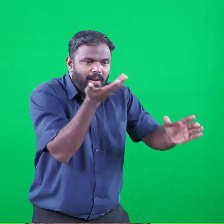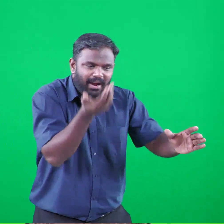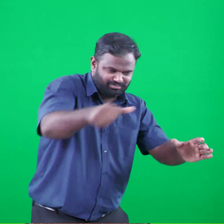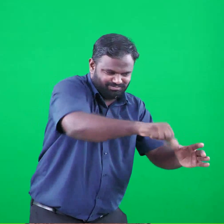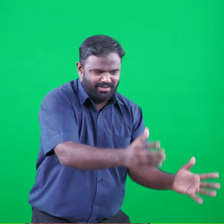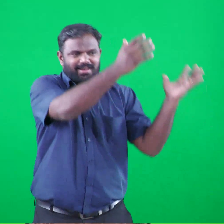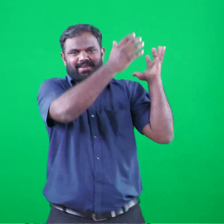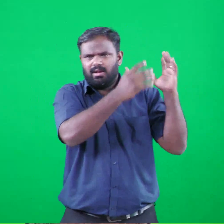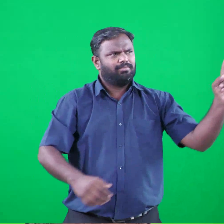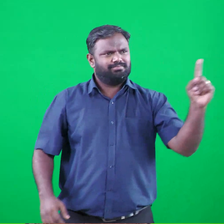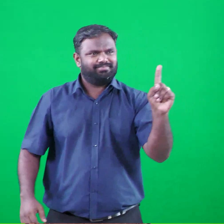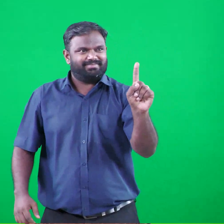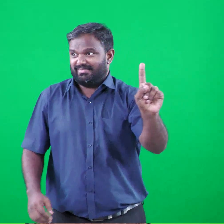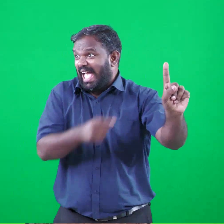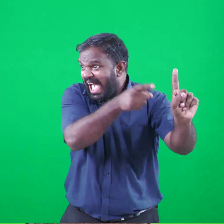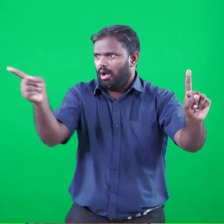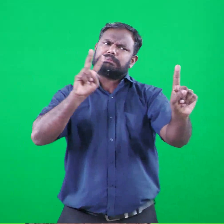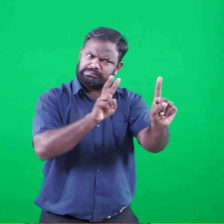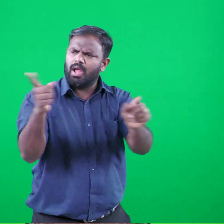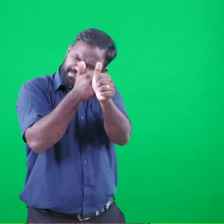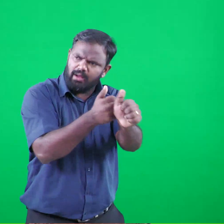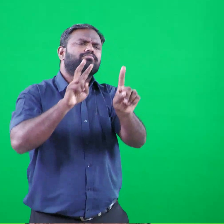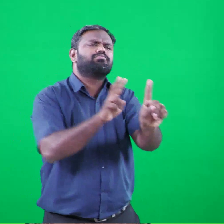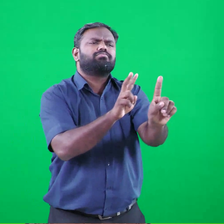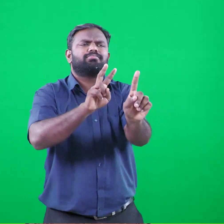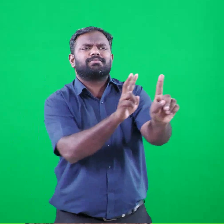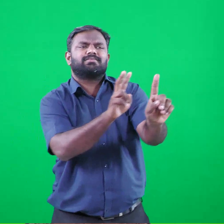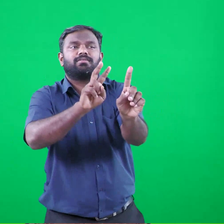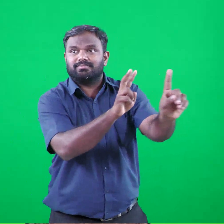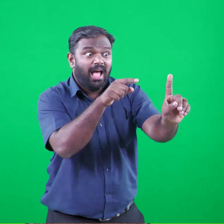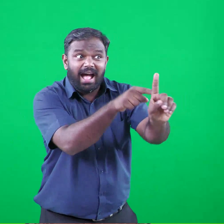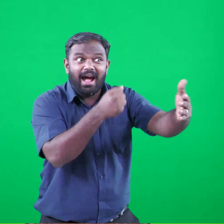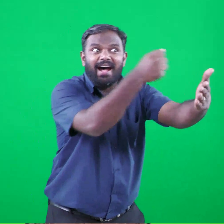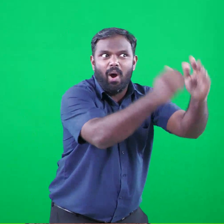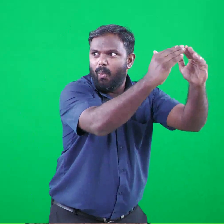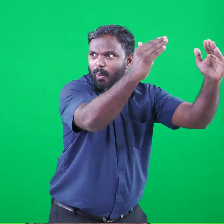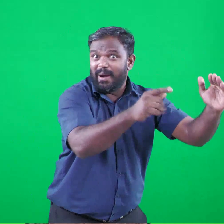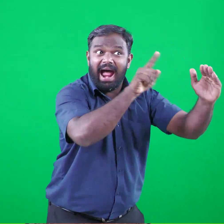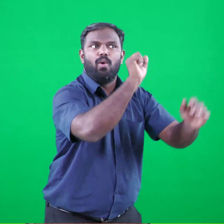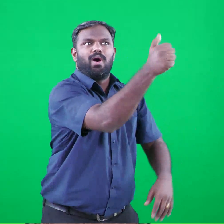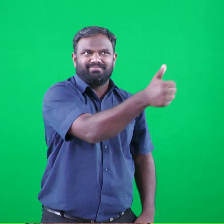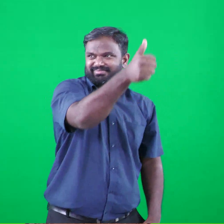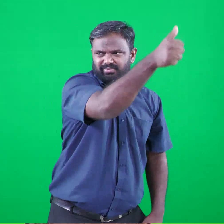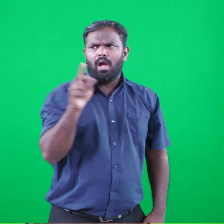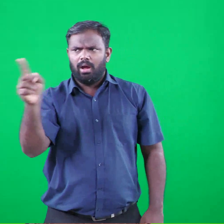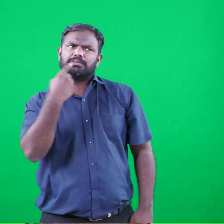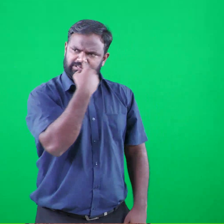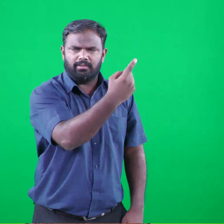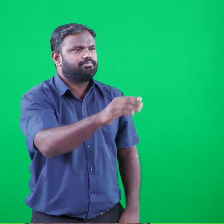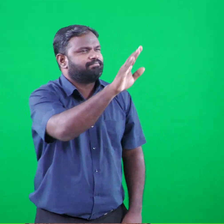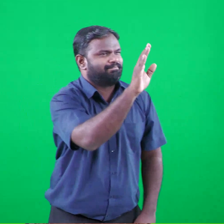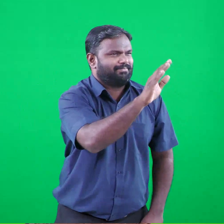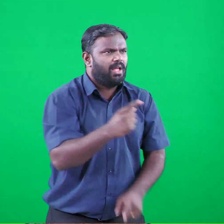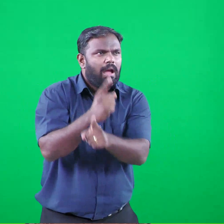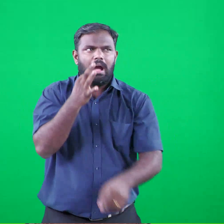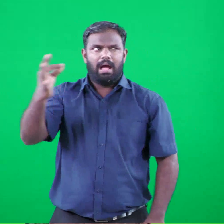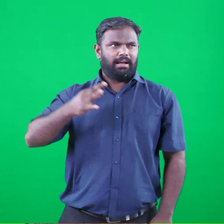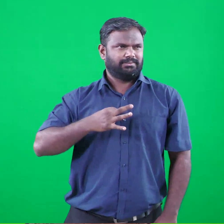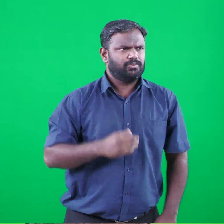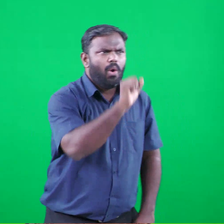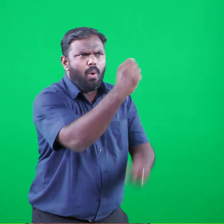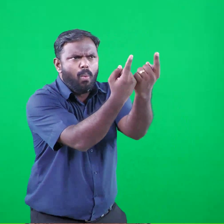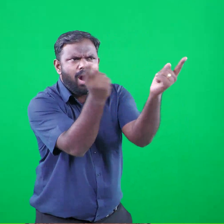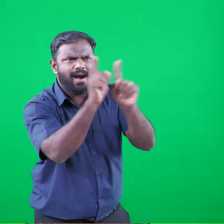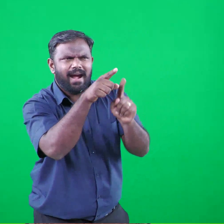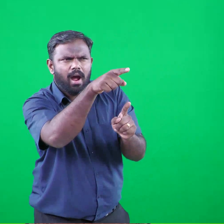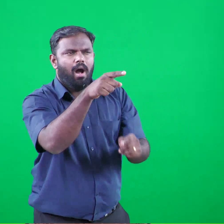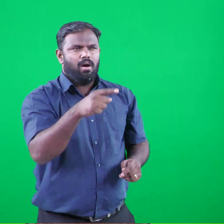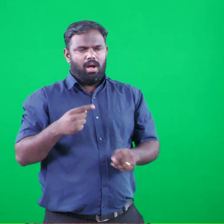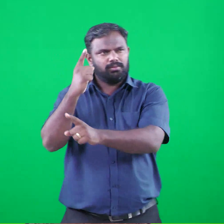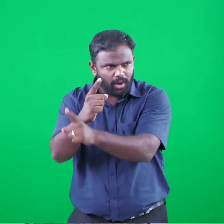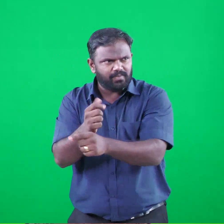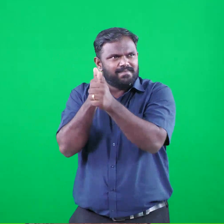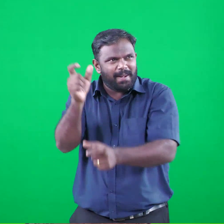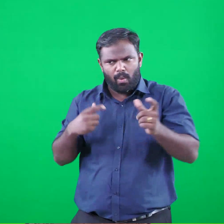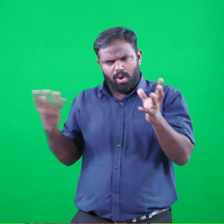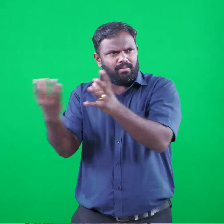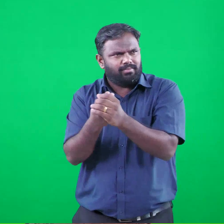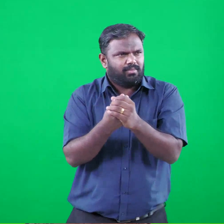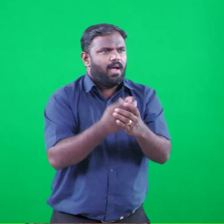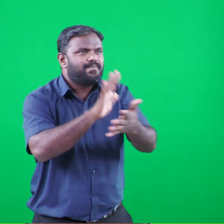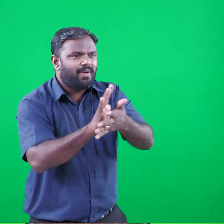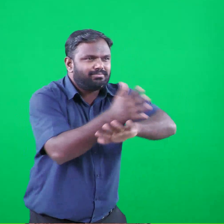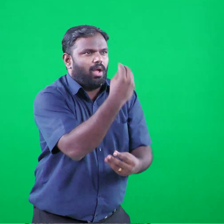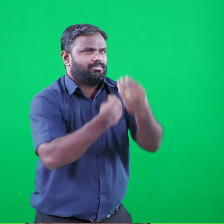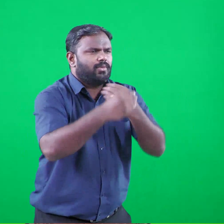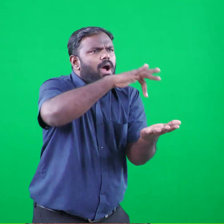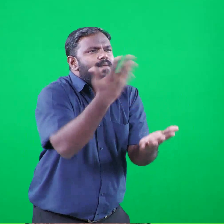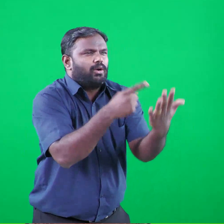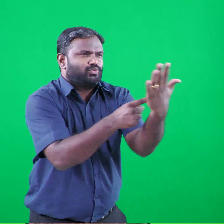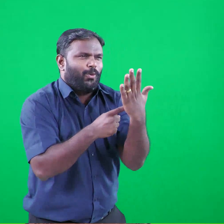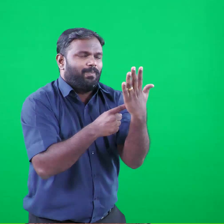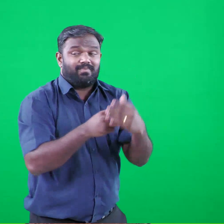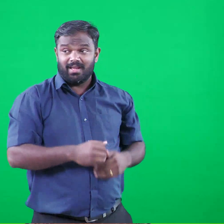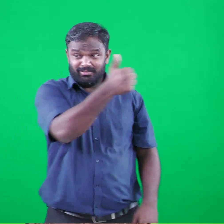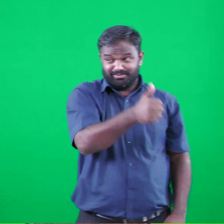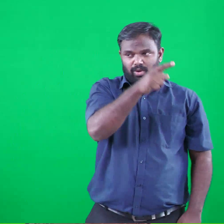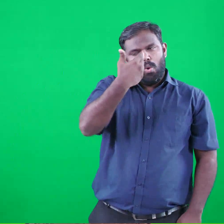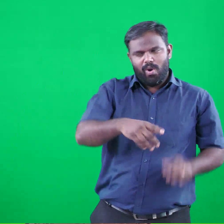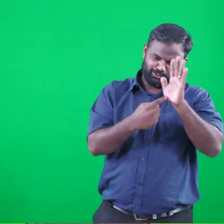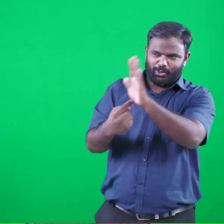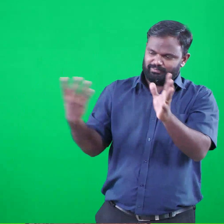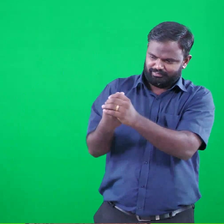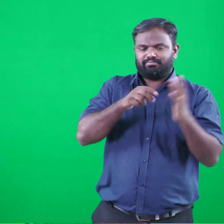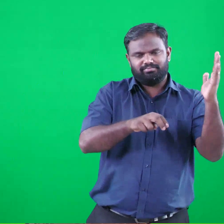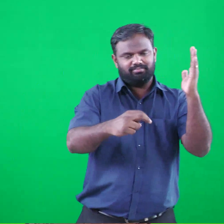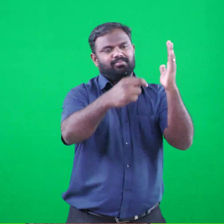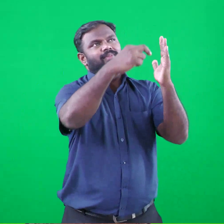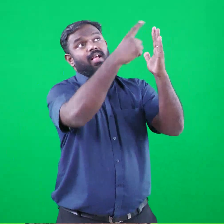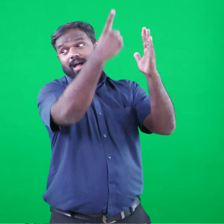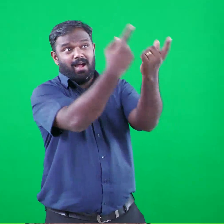Follow him, and whichever house he enters, say to the owner, ' The Teacher asks: Where is My guest room, where I may eat the Passover with My disciples?'